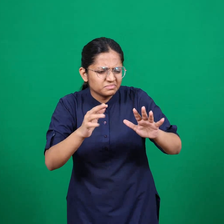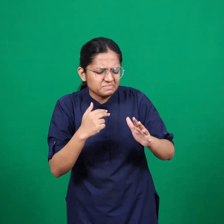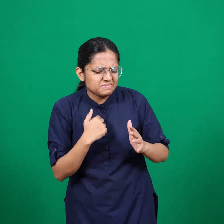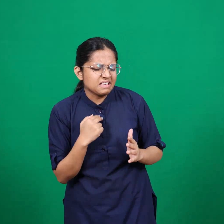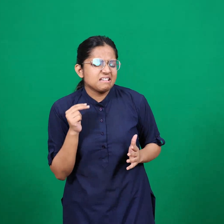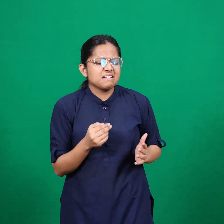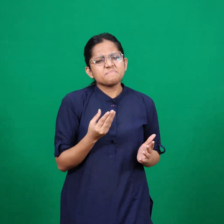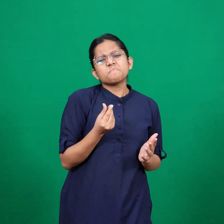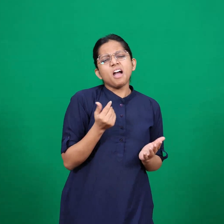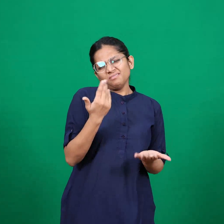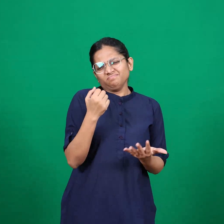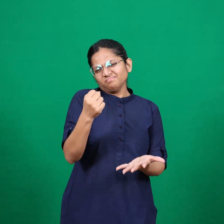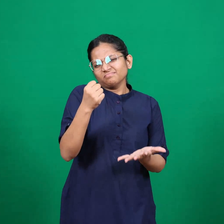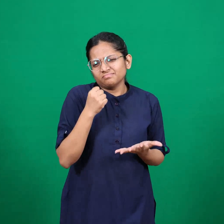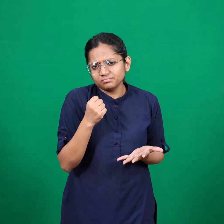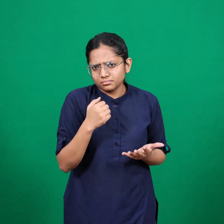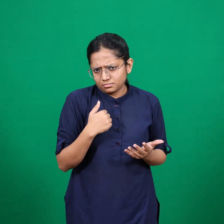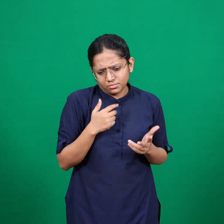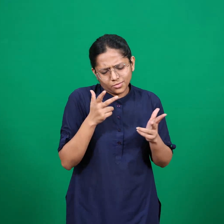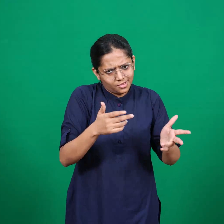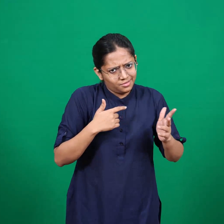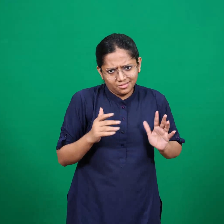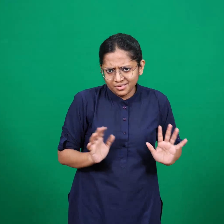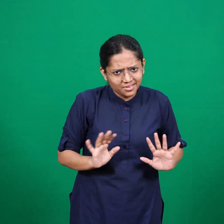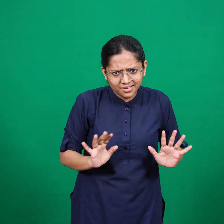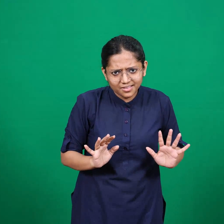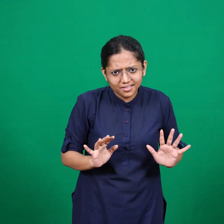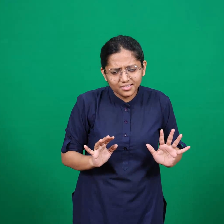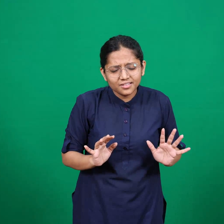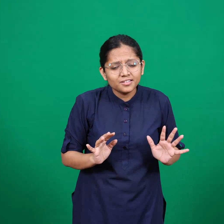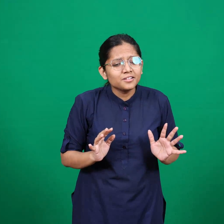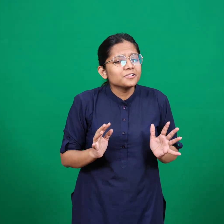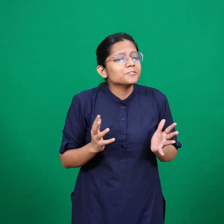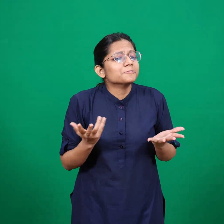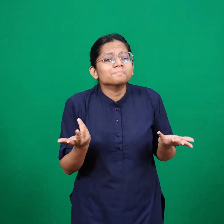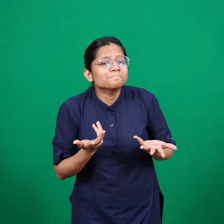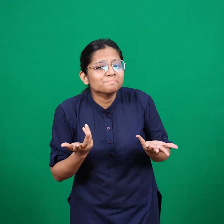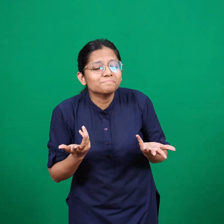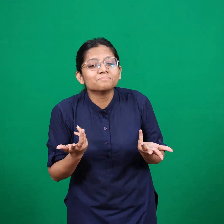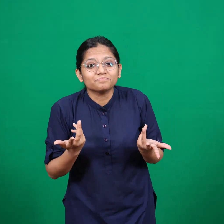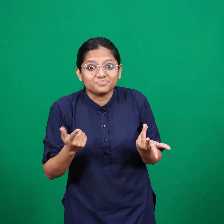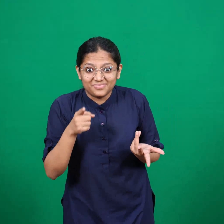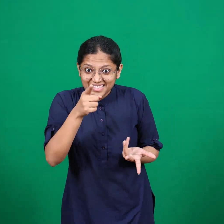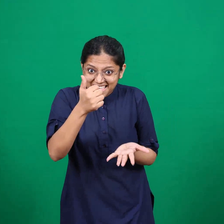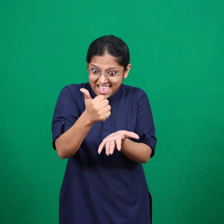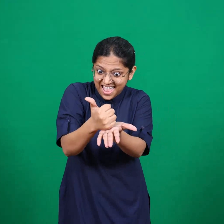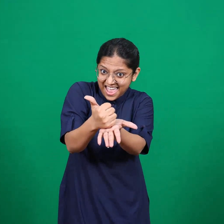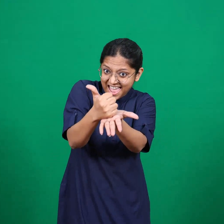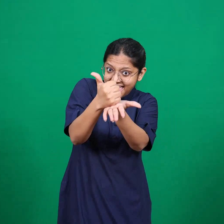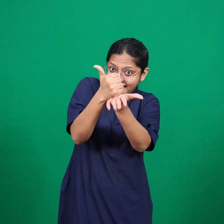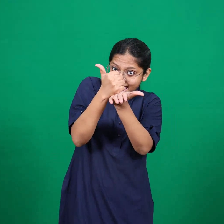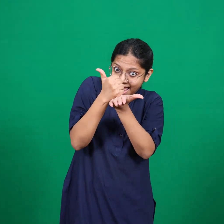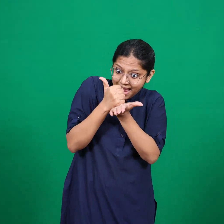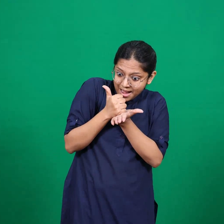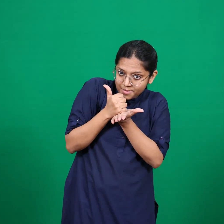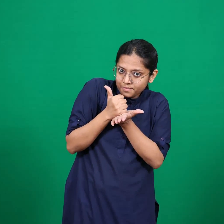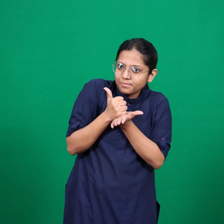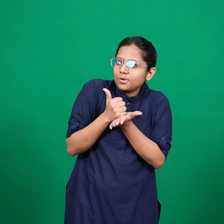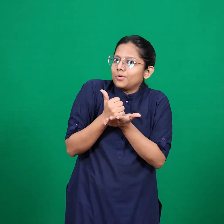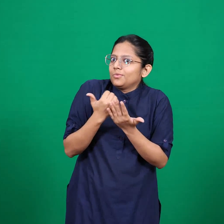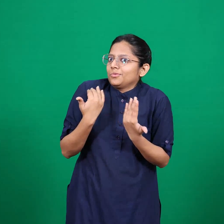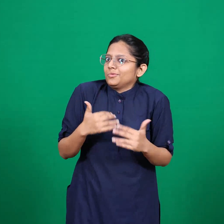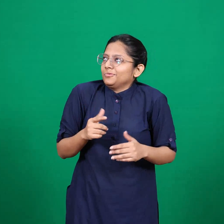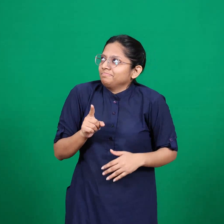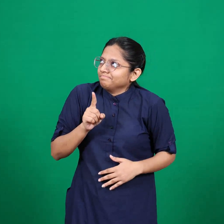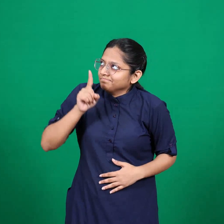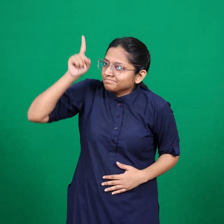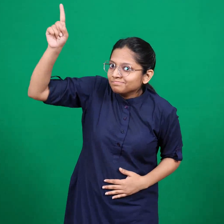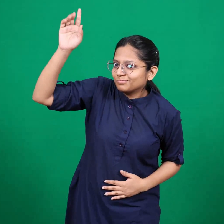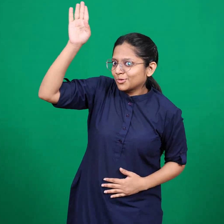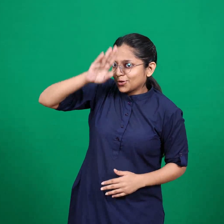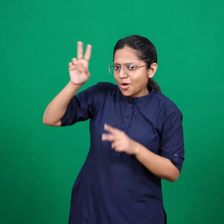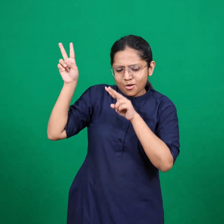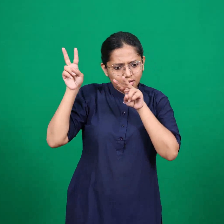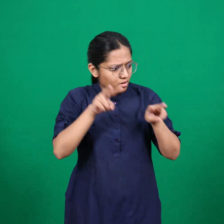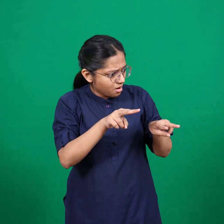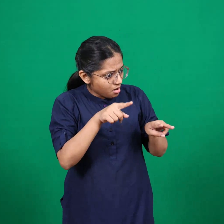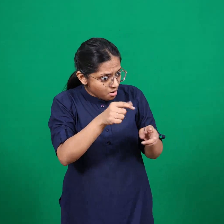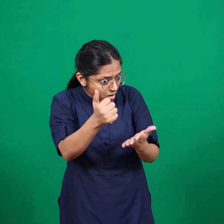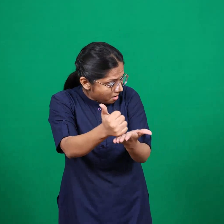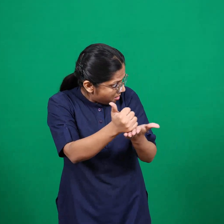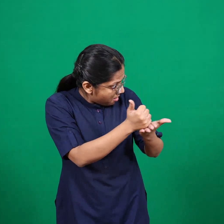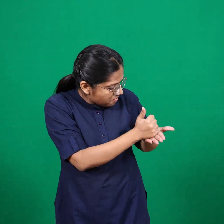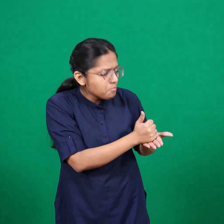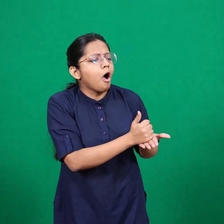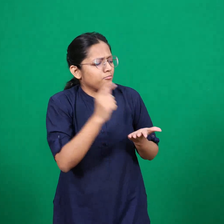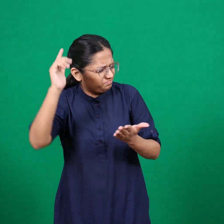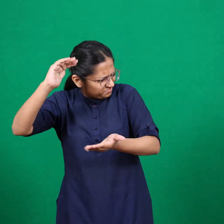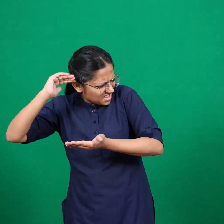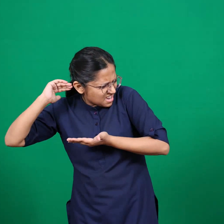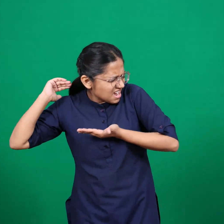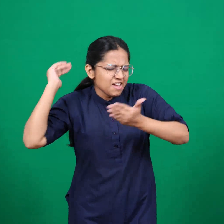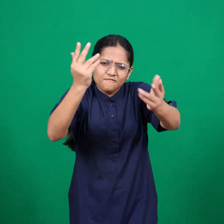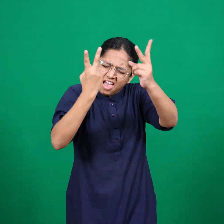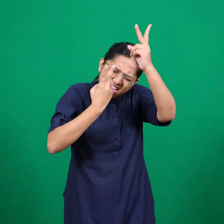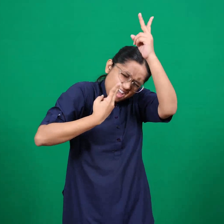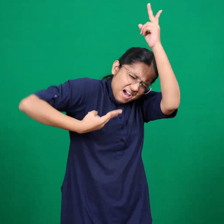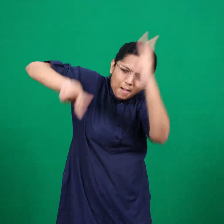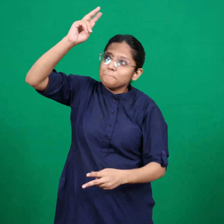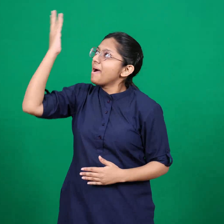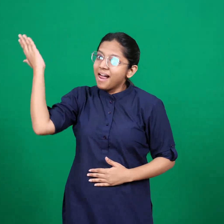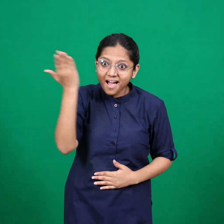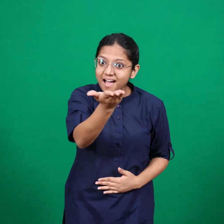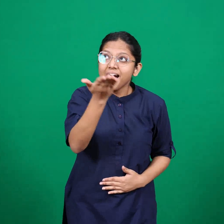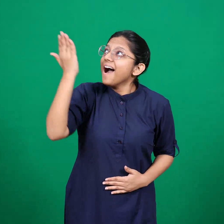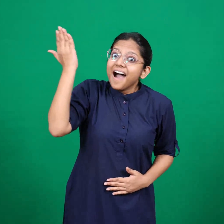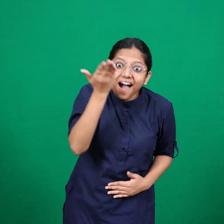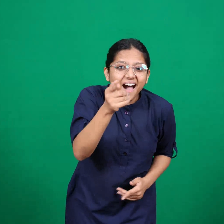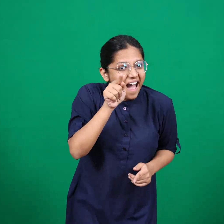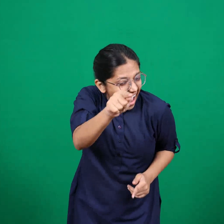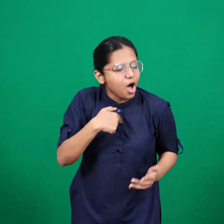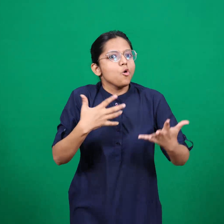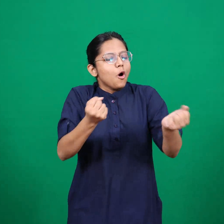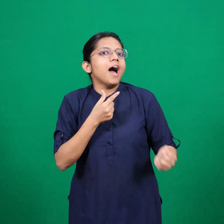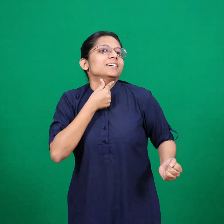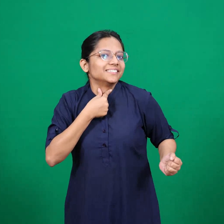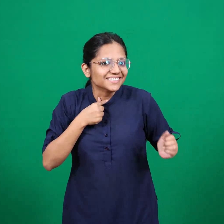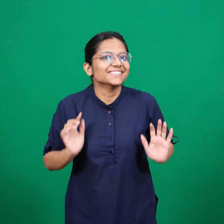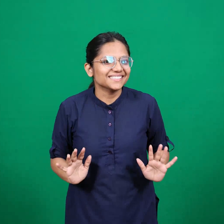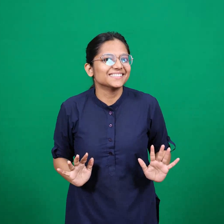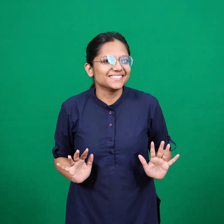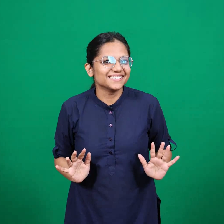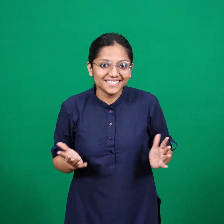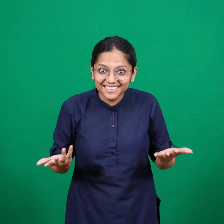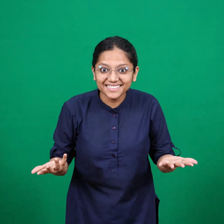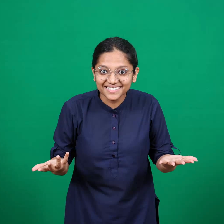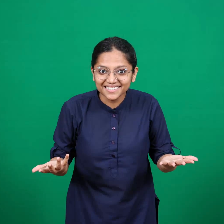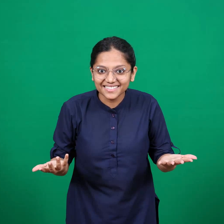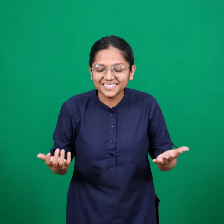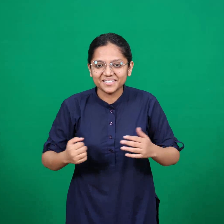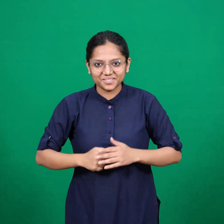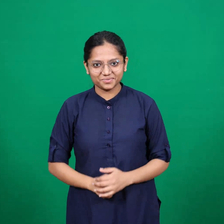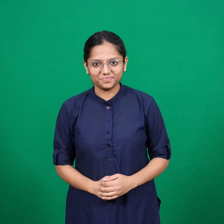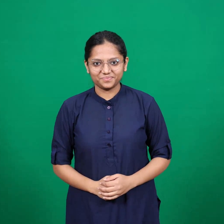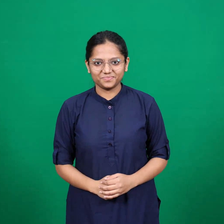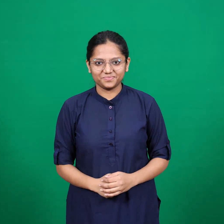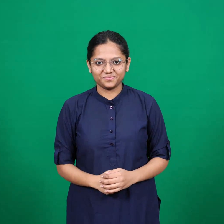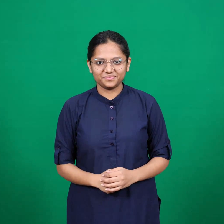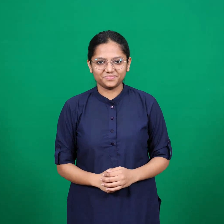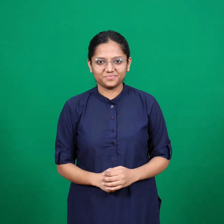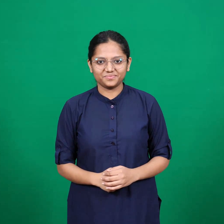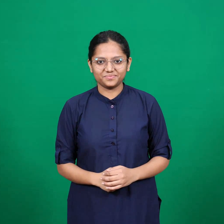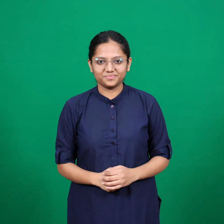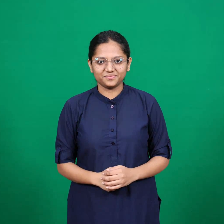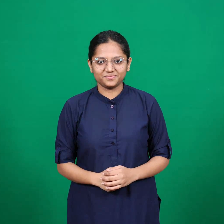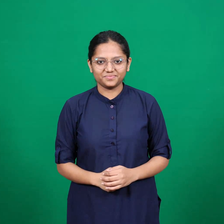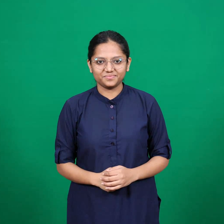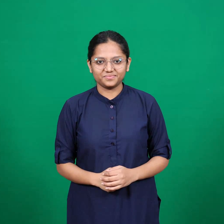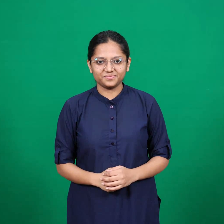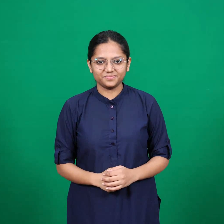Not that I am seeking a gift, but I am looking for the fruit that may be credited to your account.